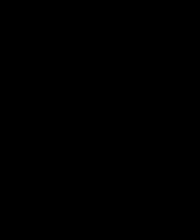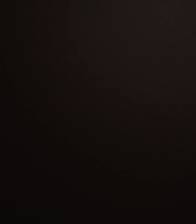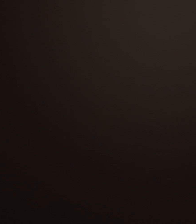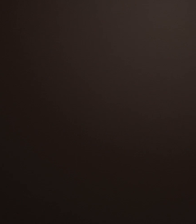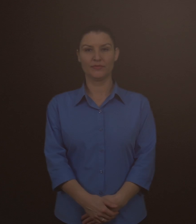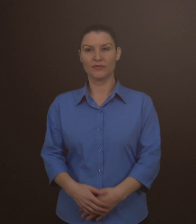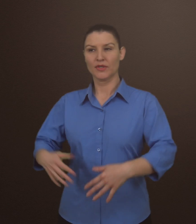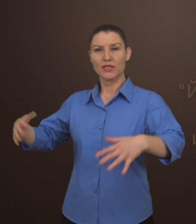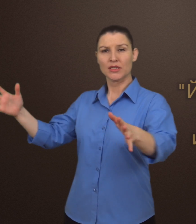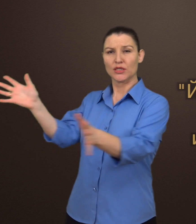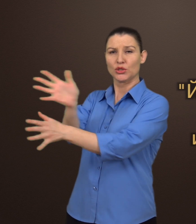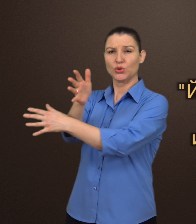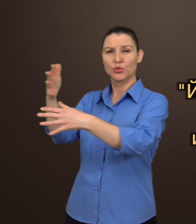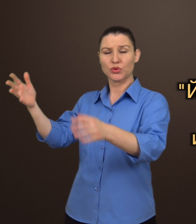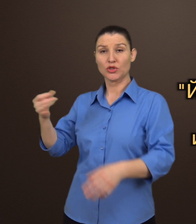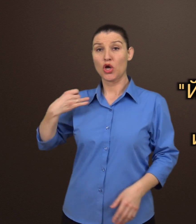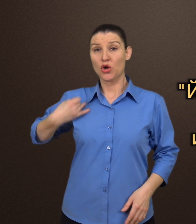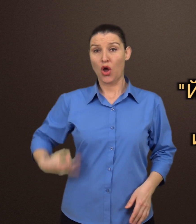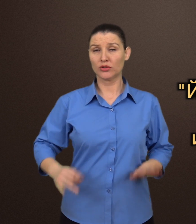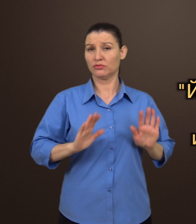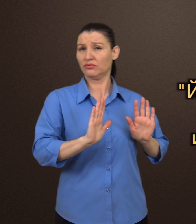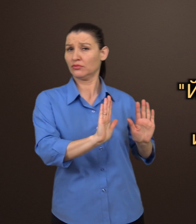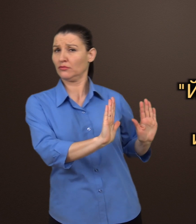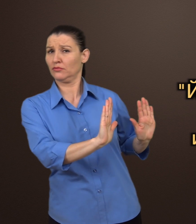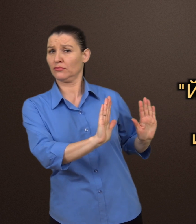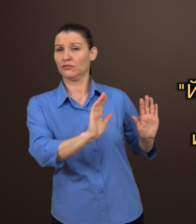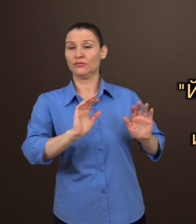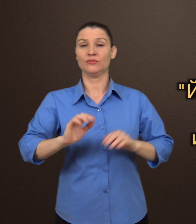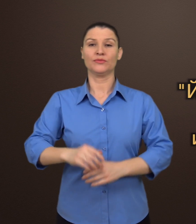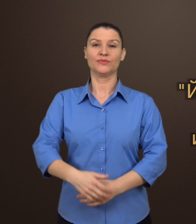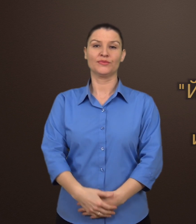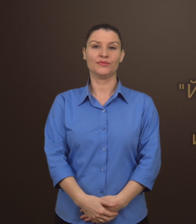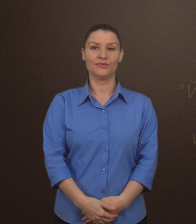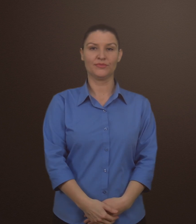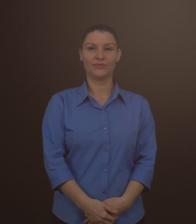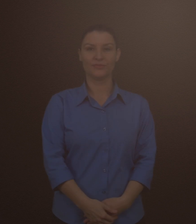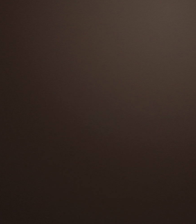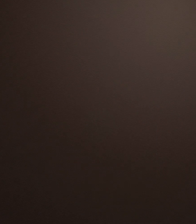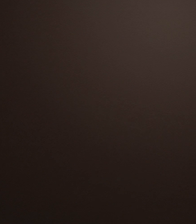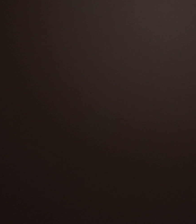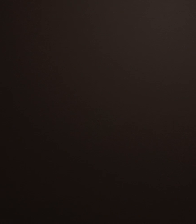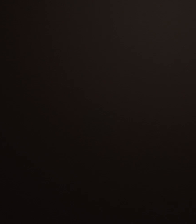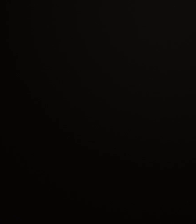Joseph resists temptation